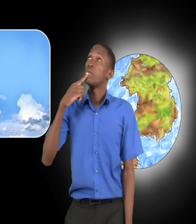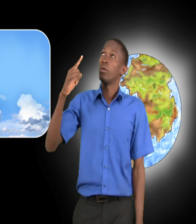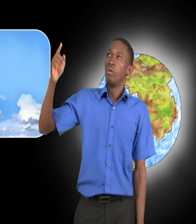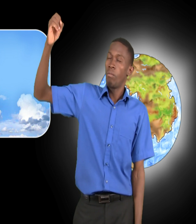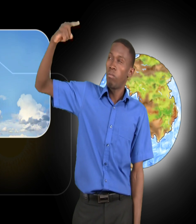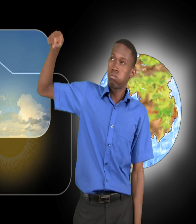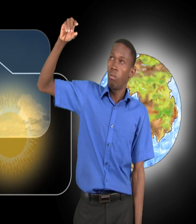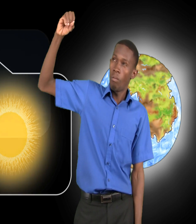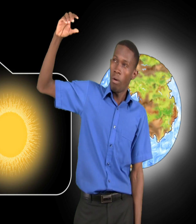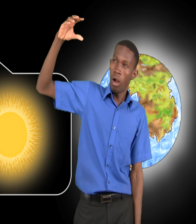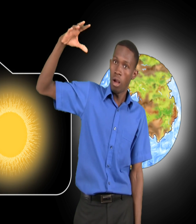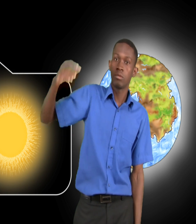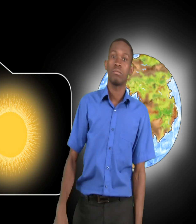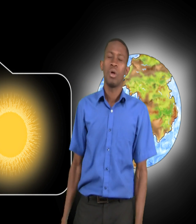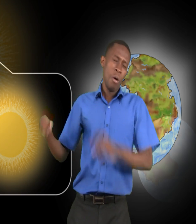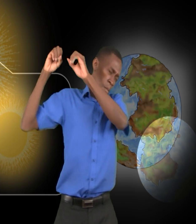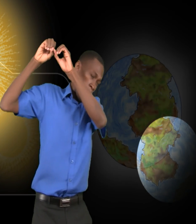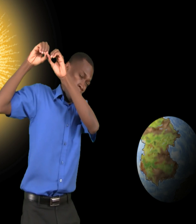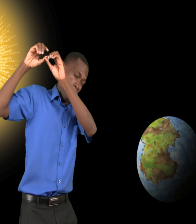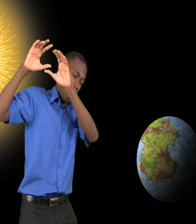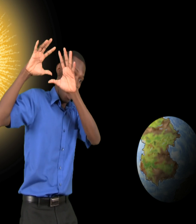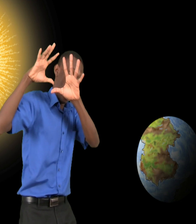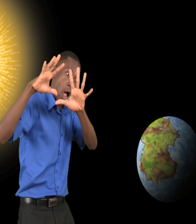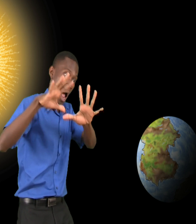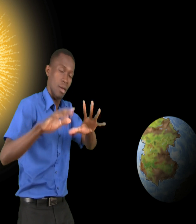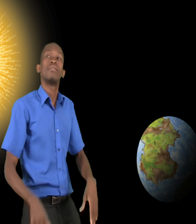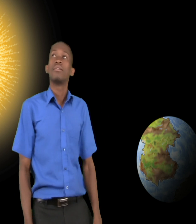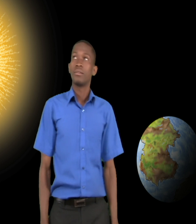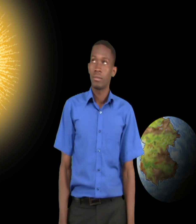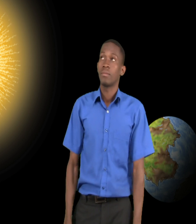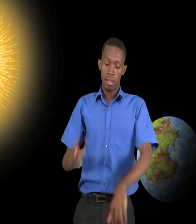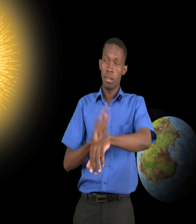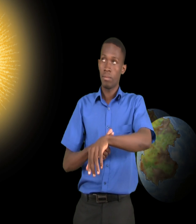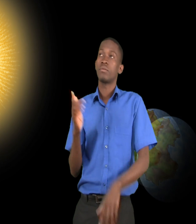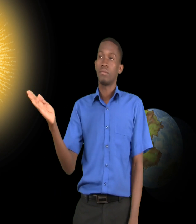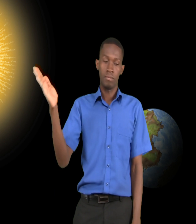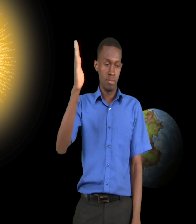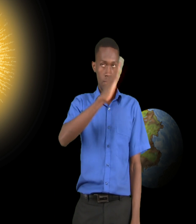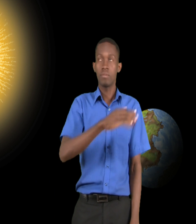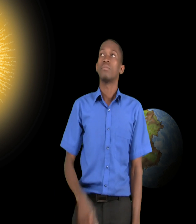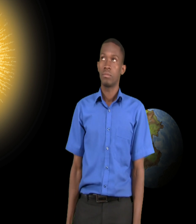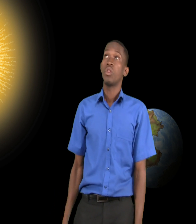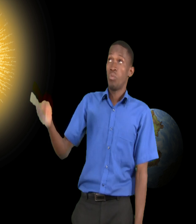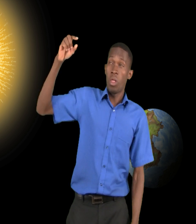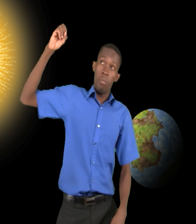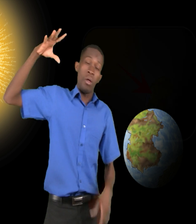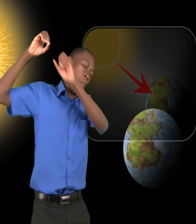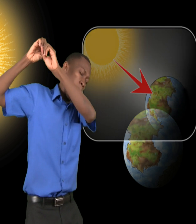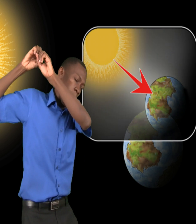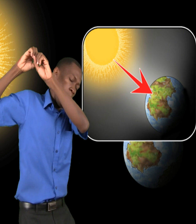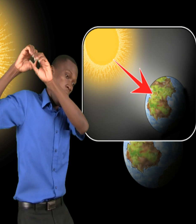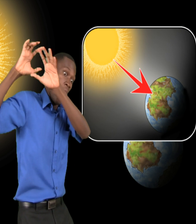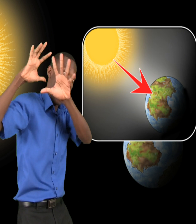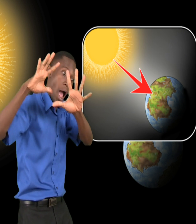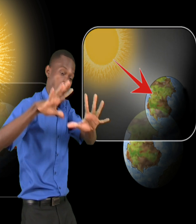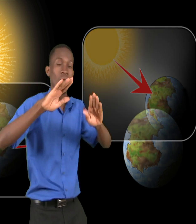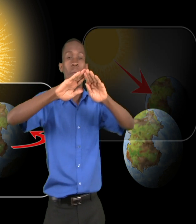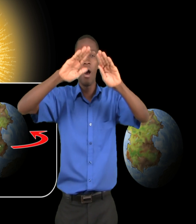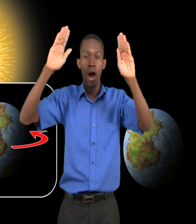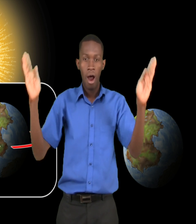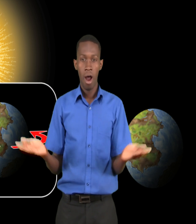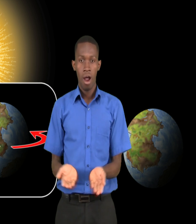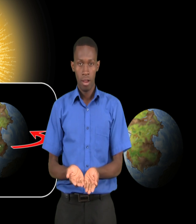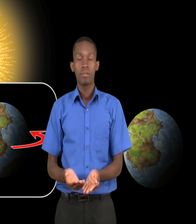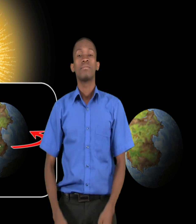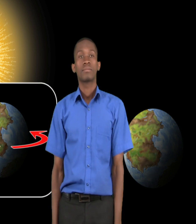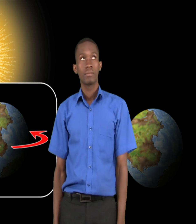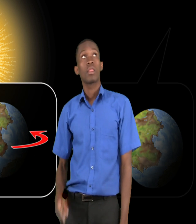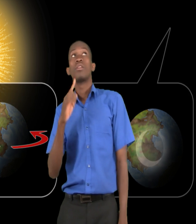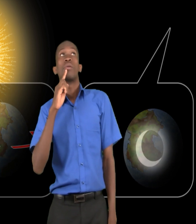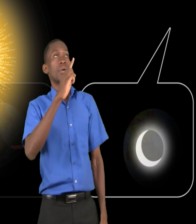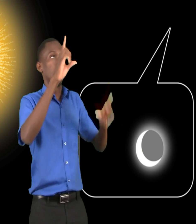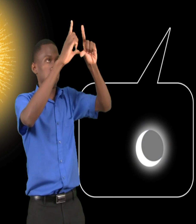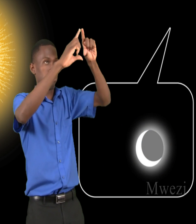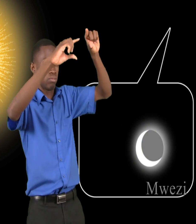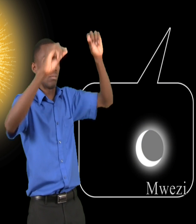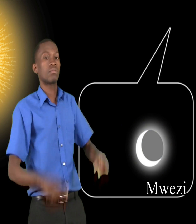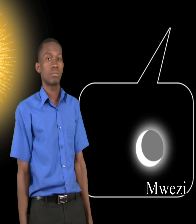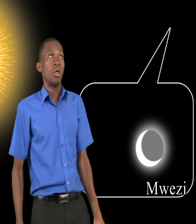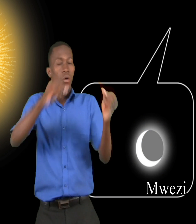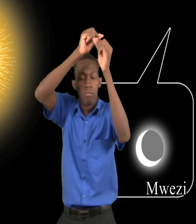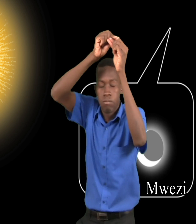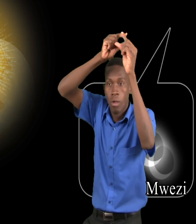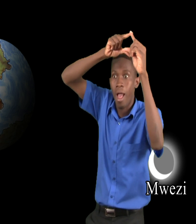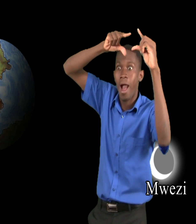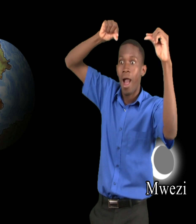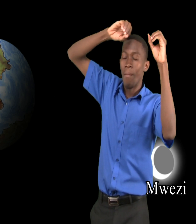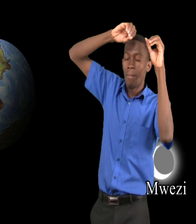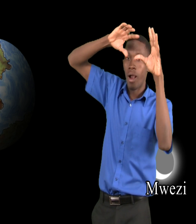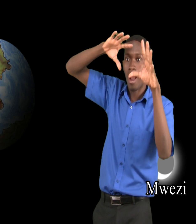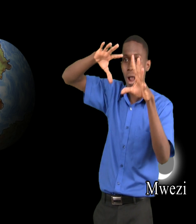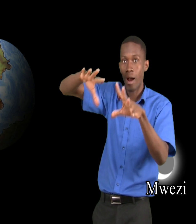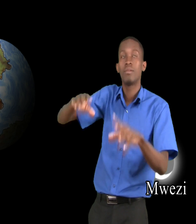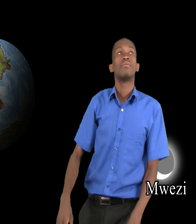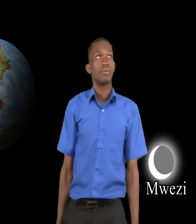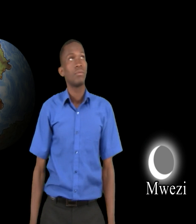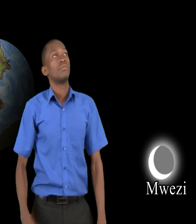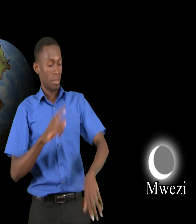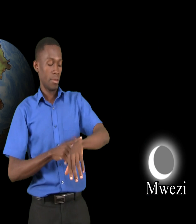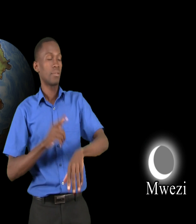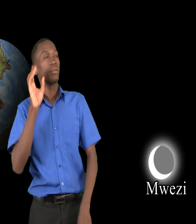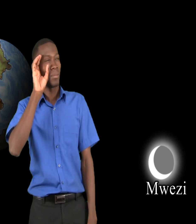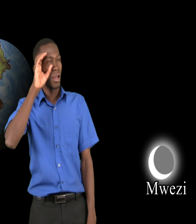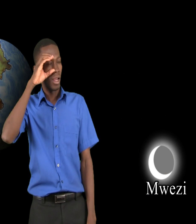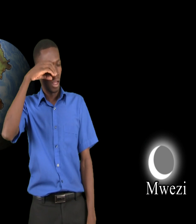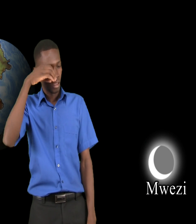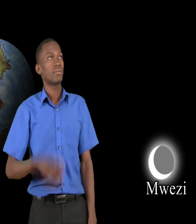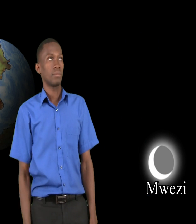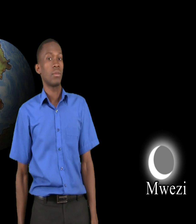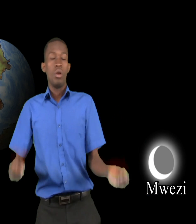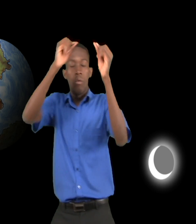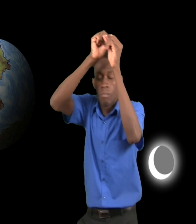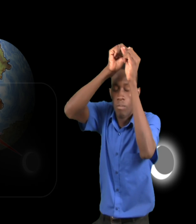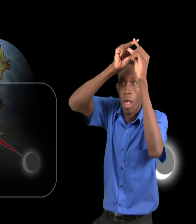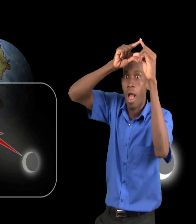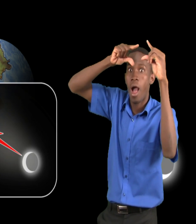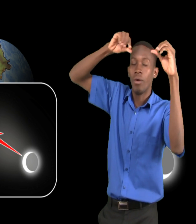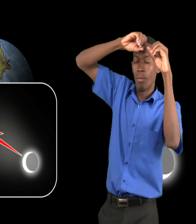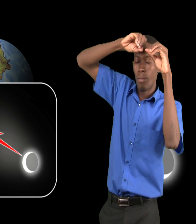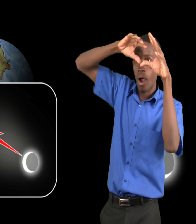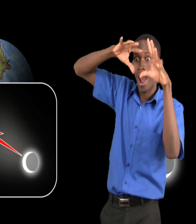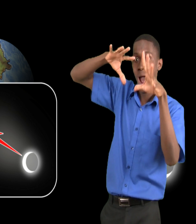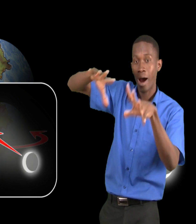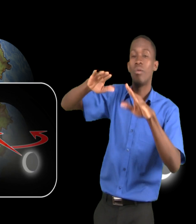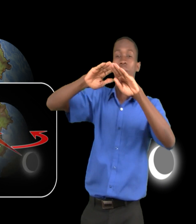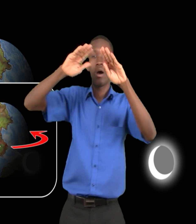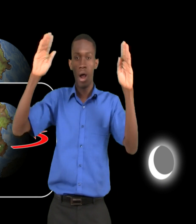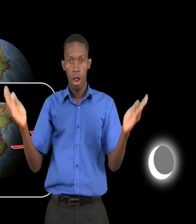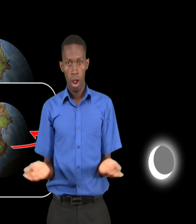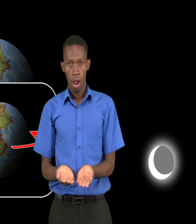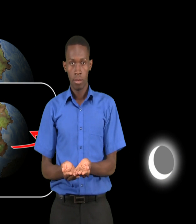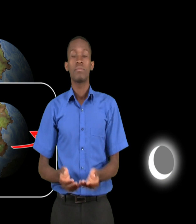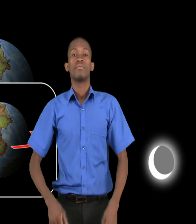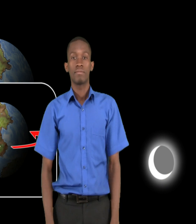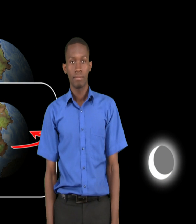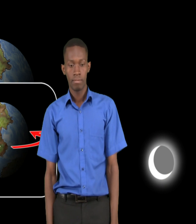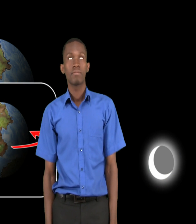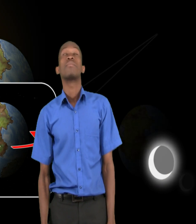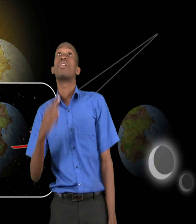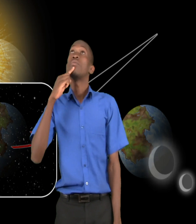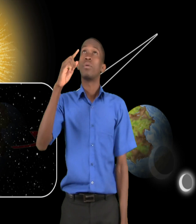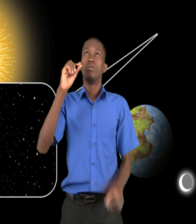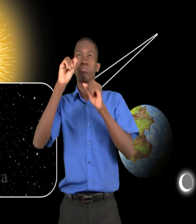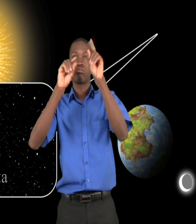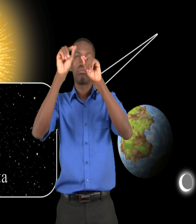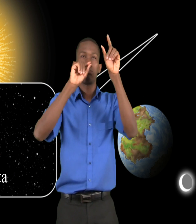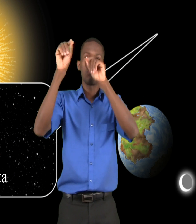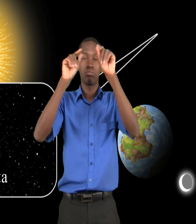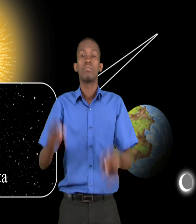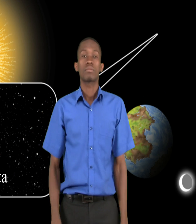God made two great lights: the greater light to rule the day and the lesser light to rule the night.